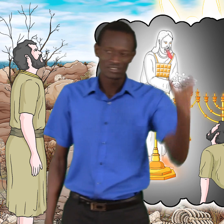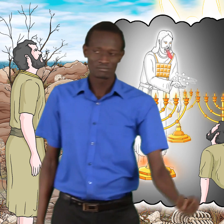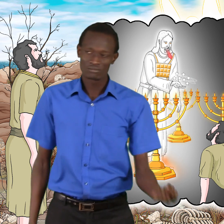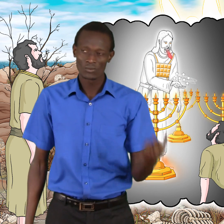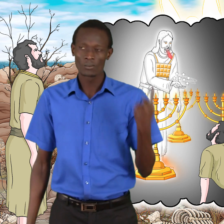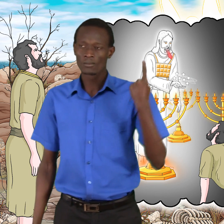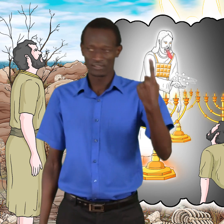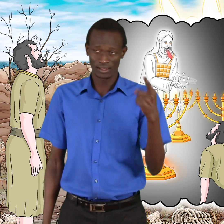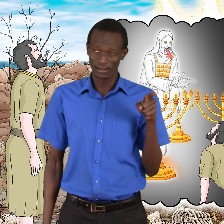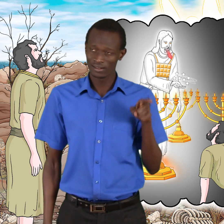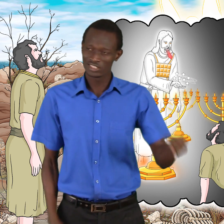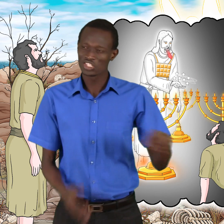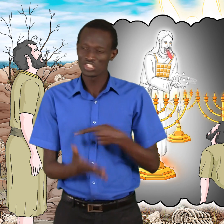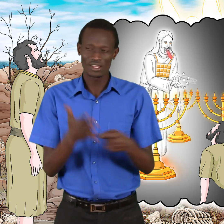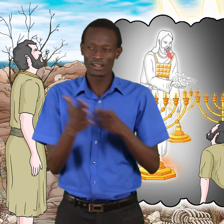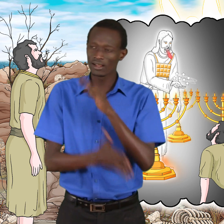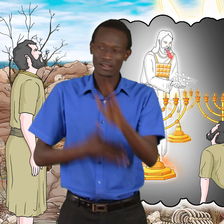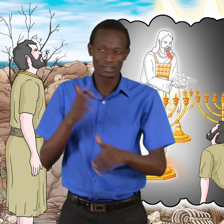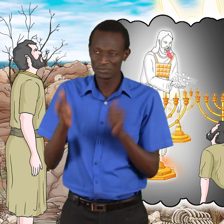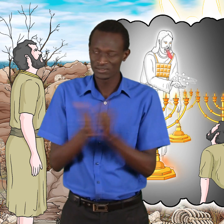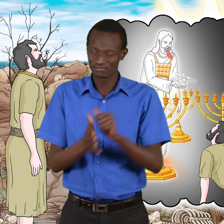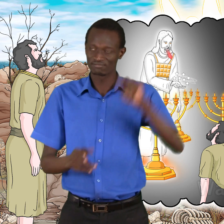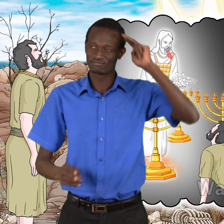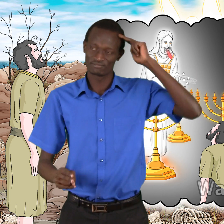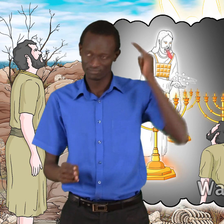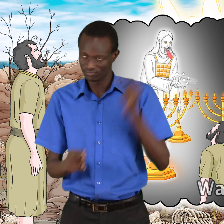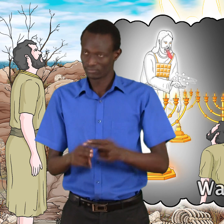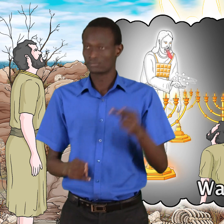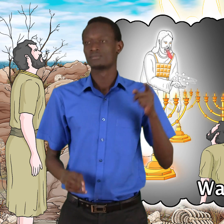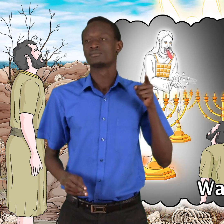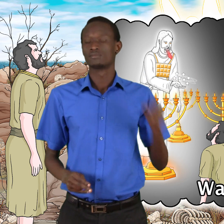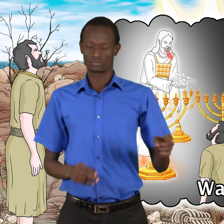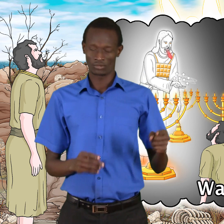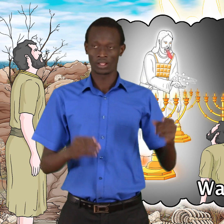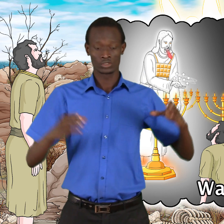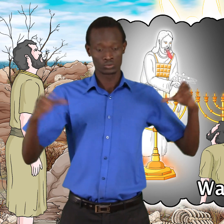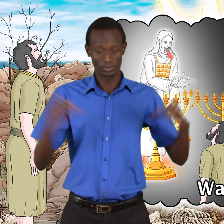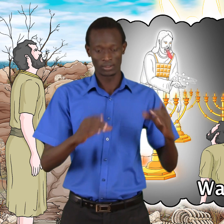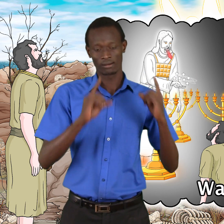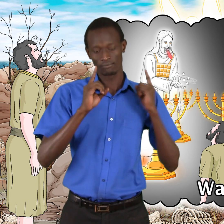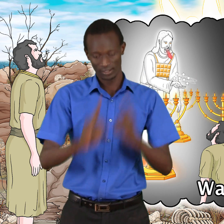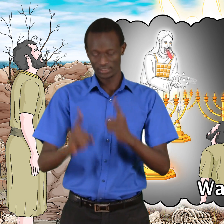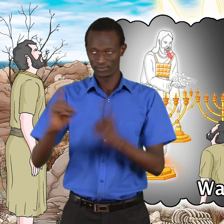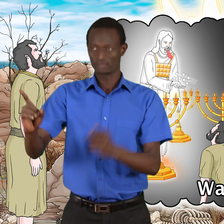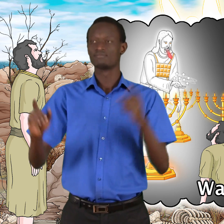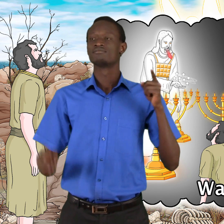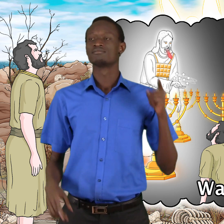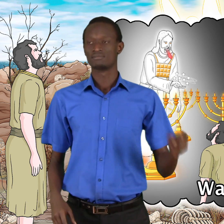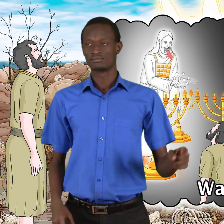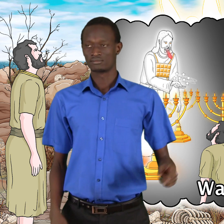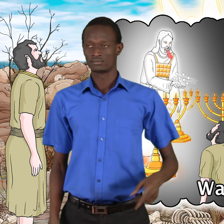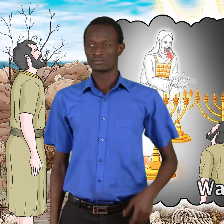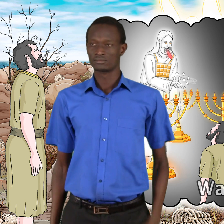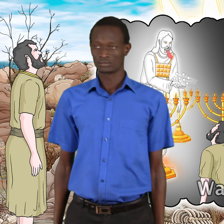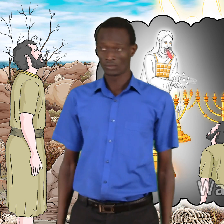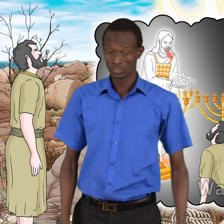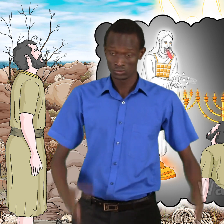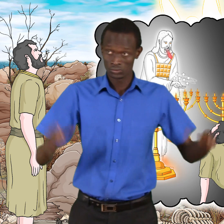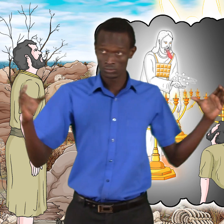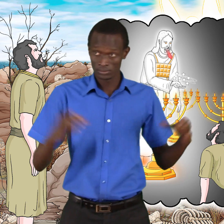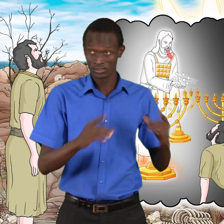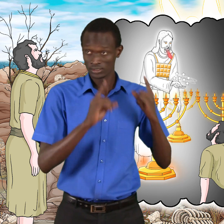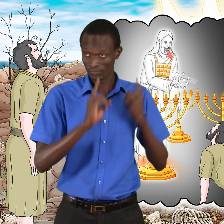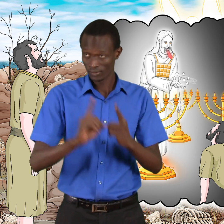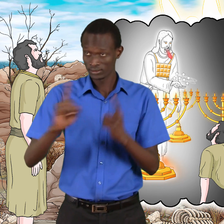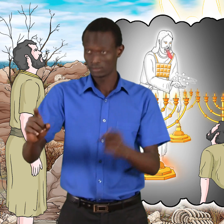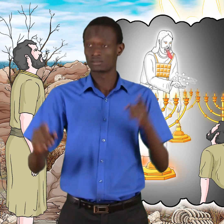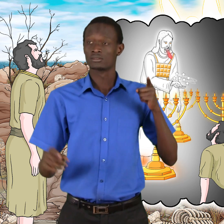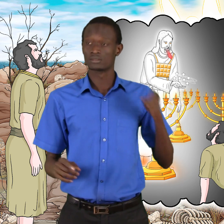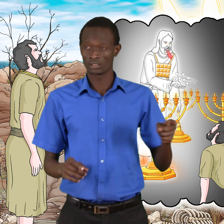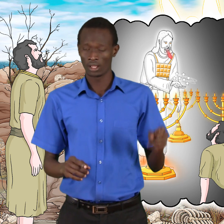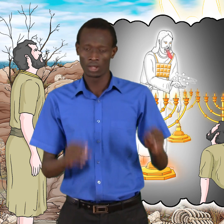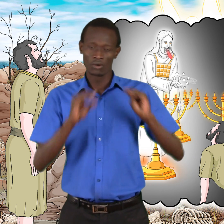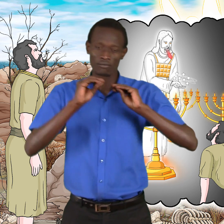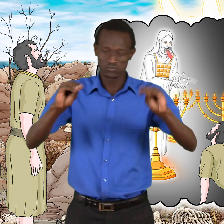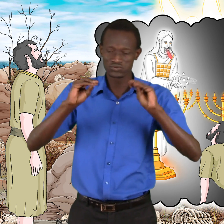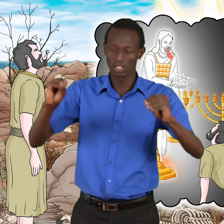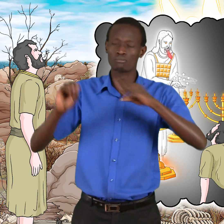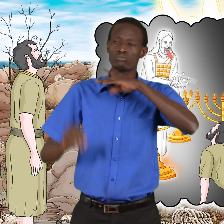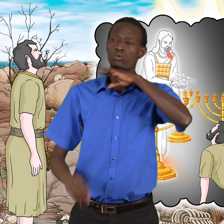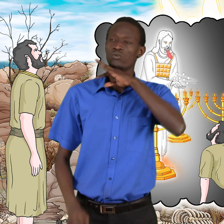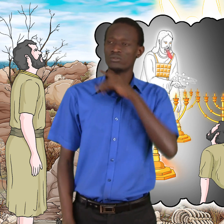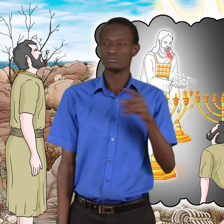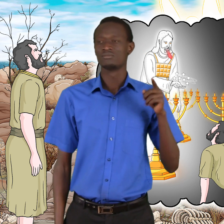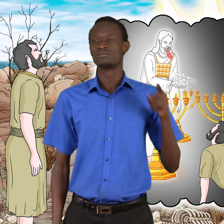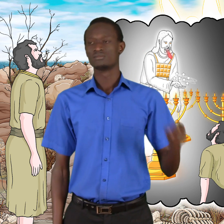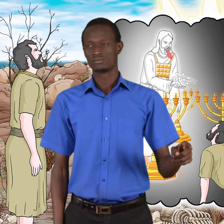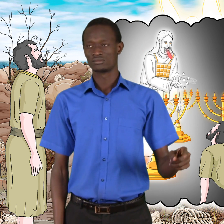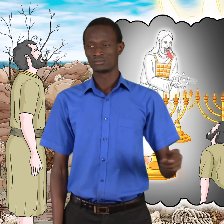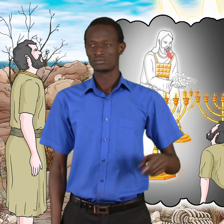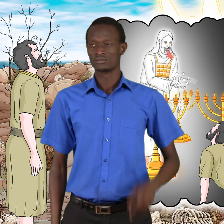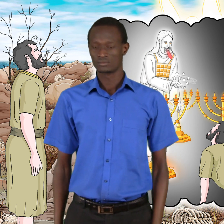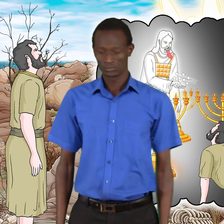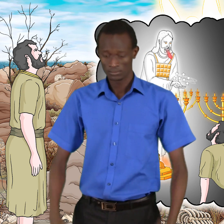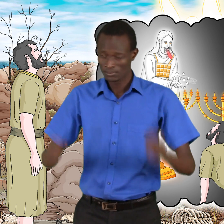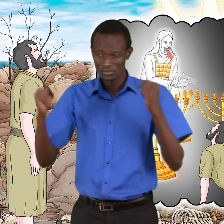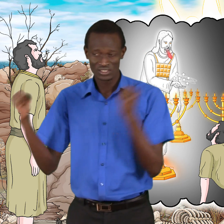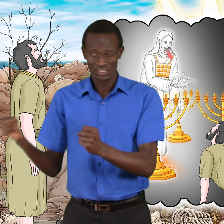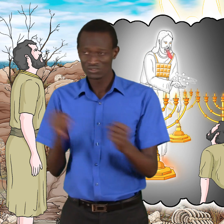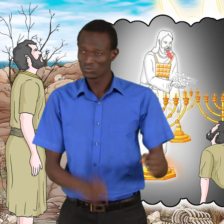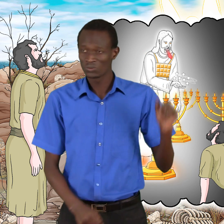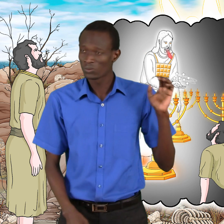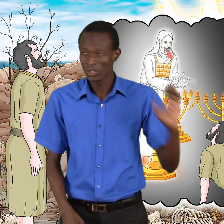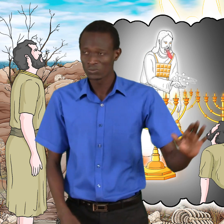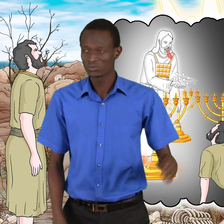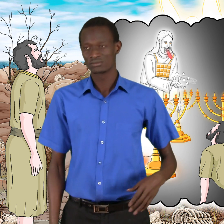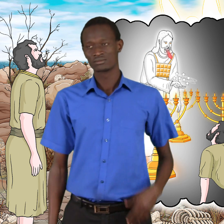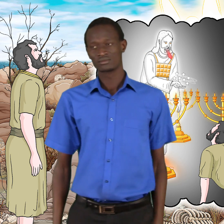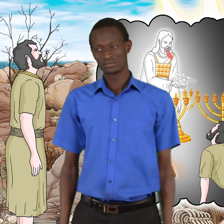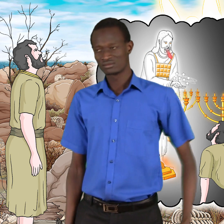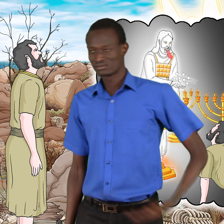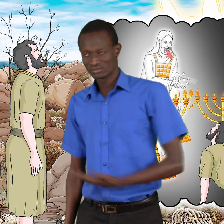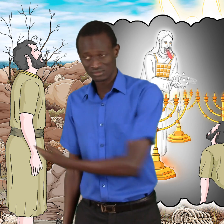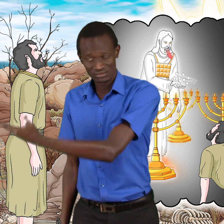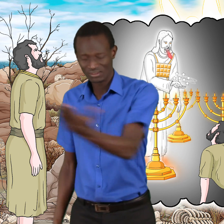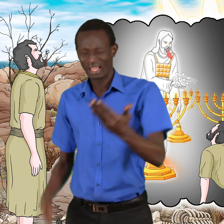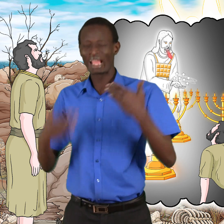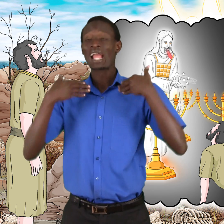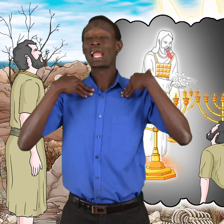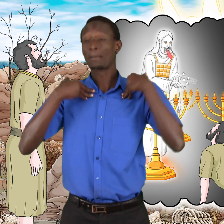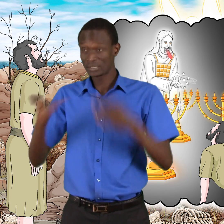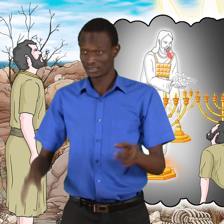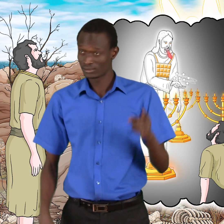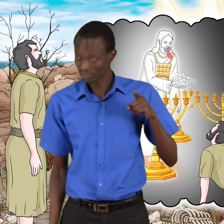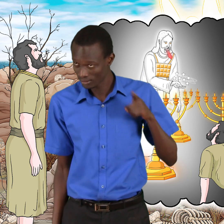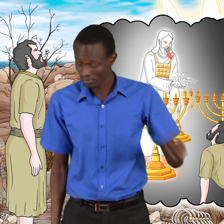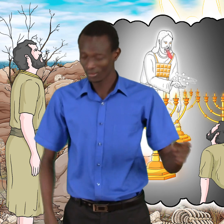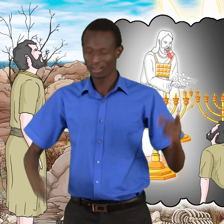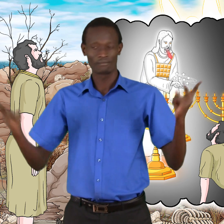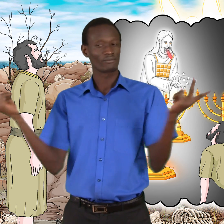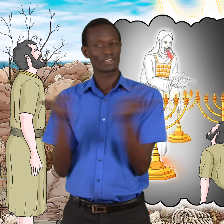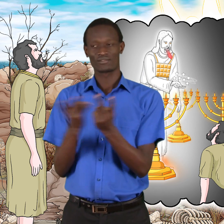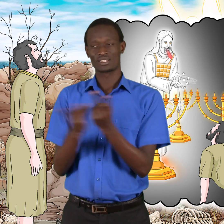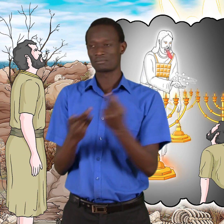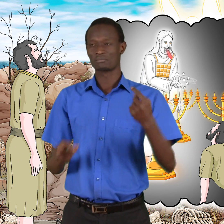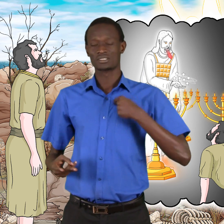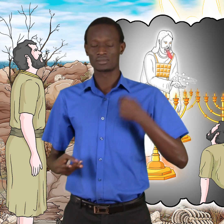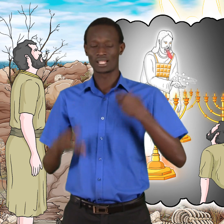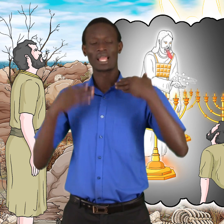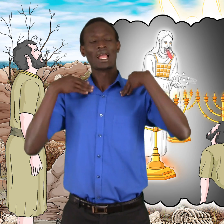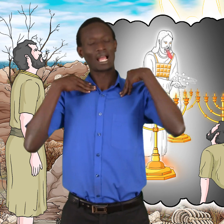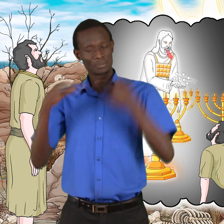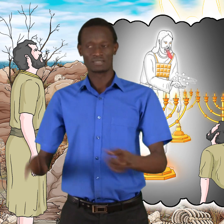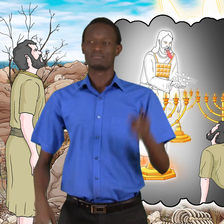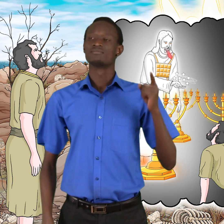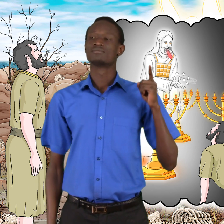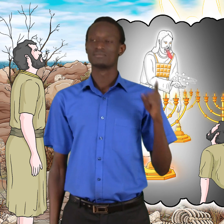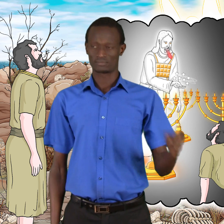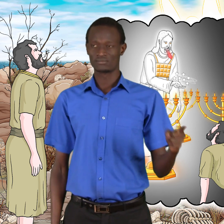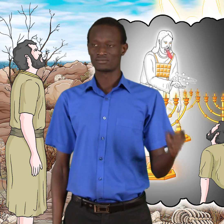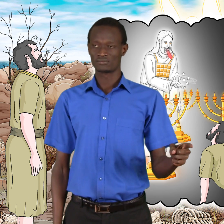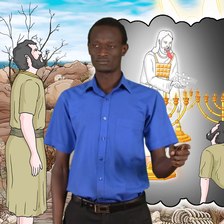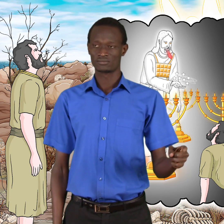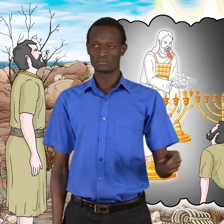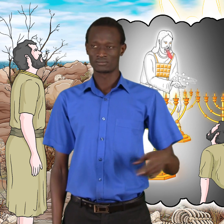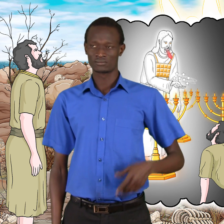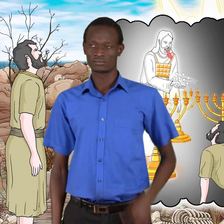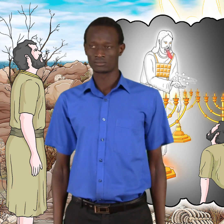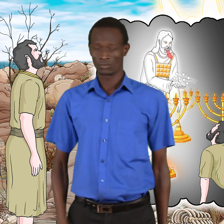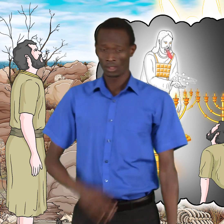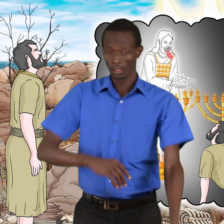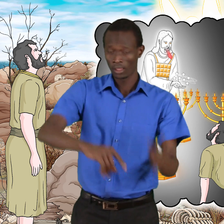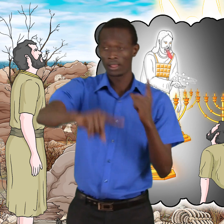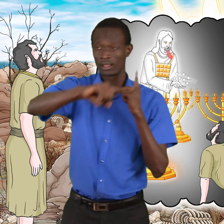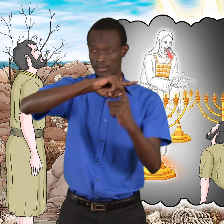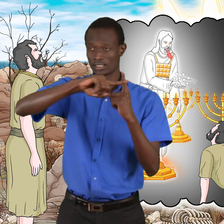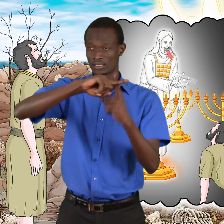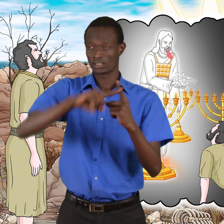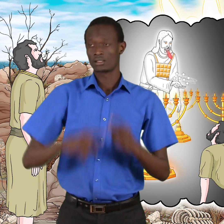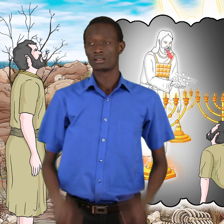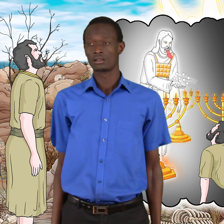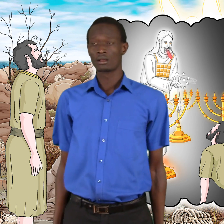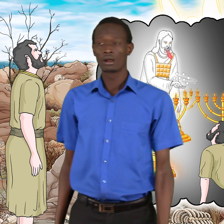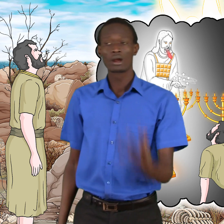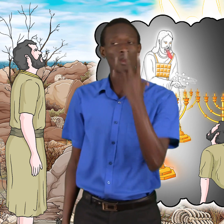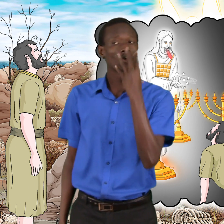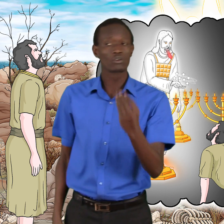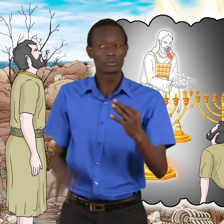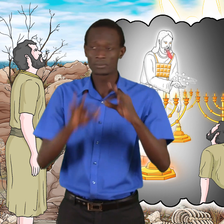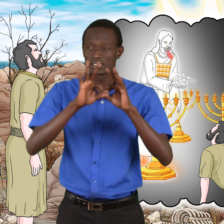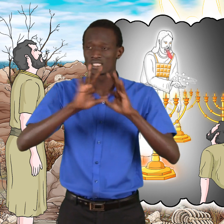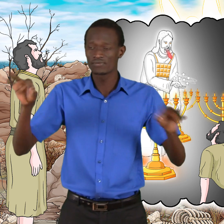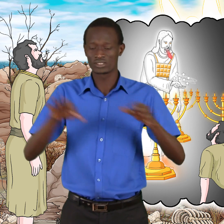But you have this to your credit: You hate the works of the Nicolaitans, which I also hate.